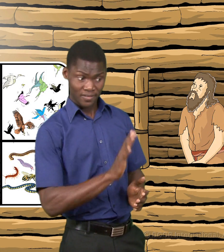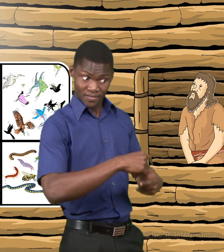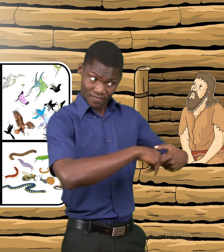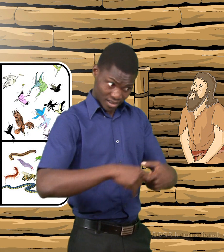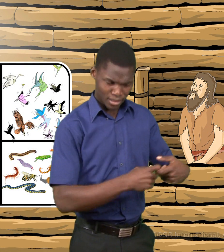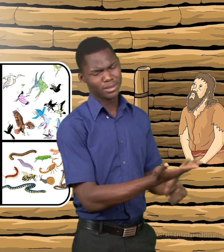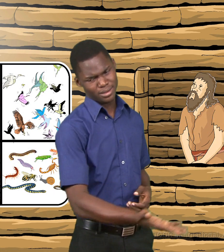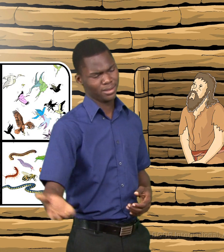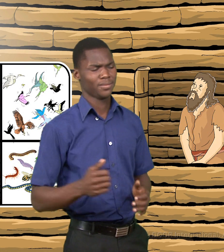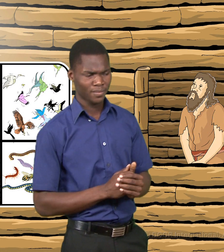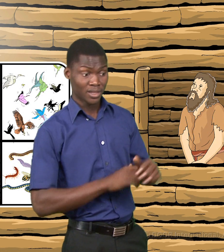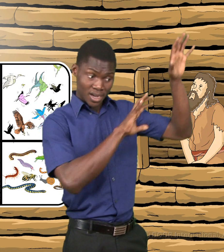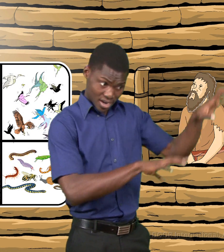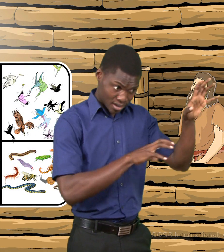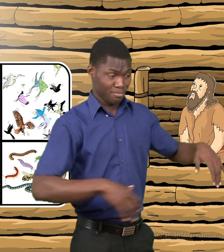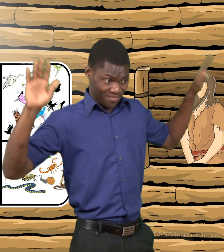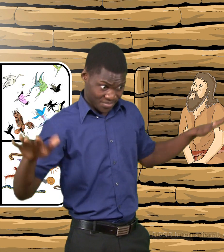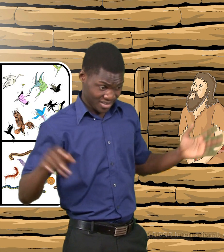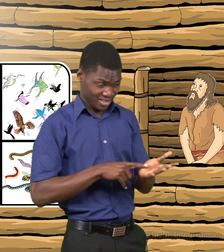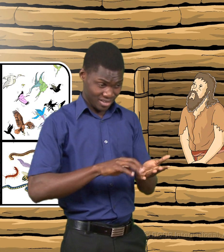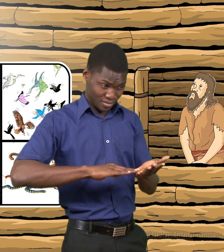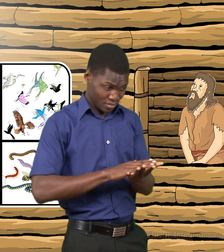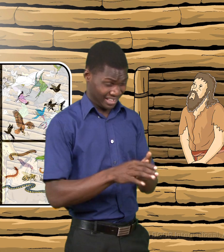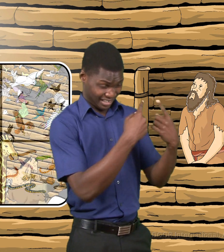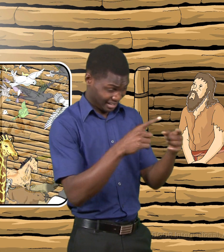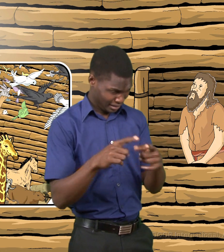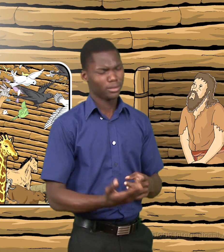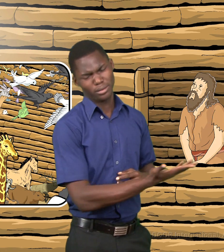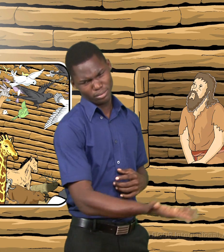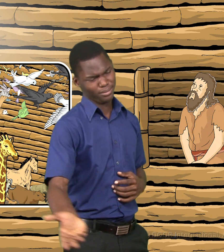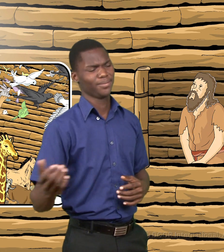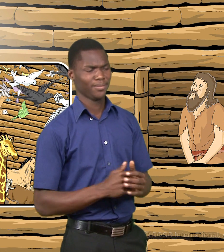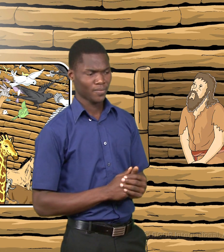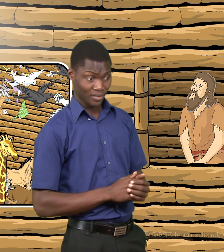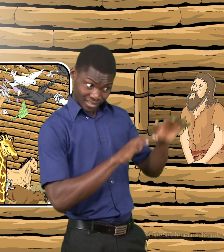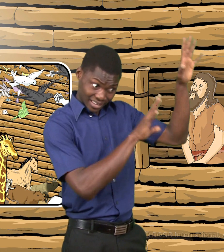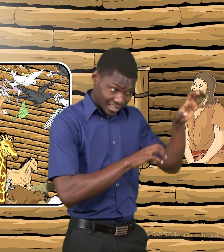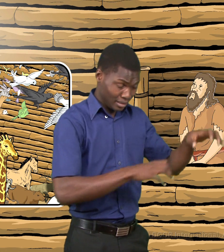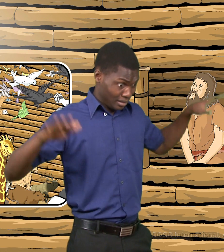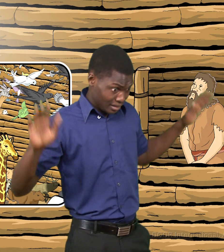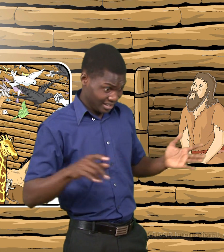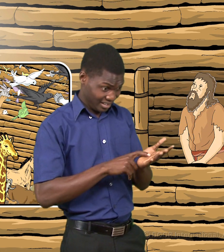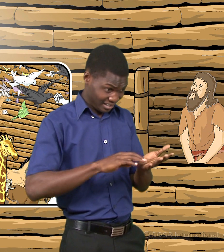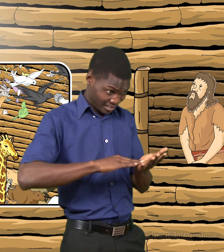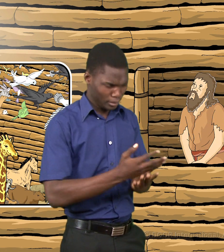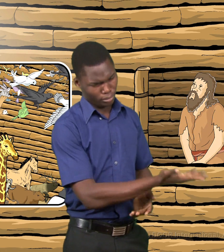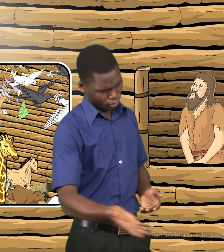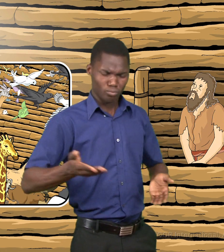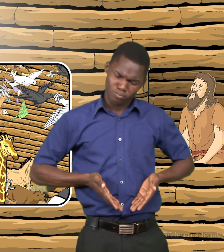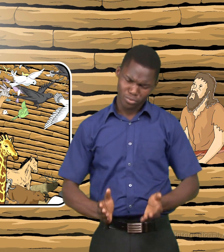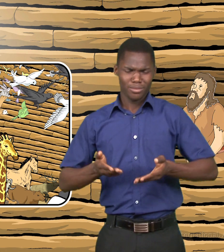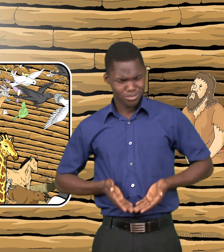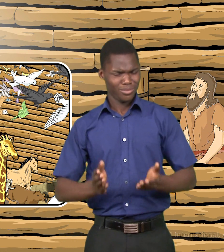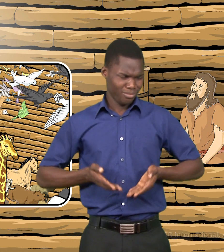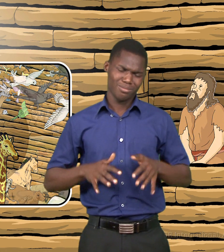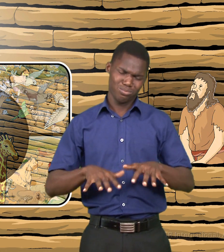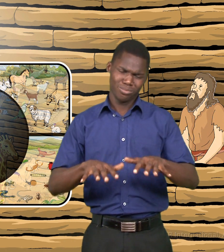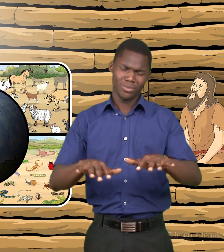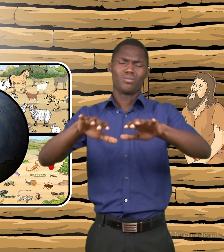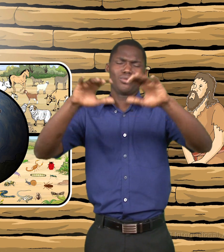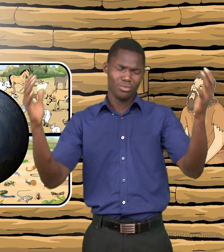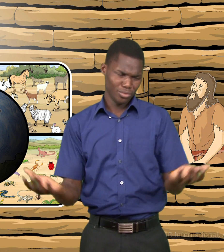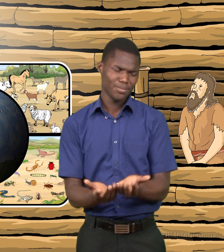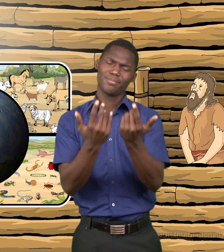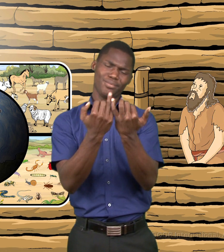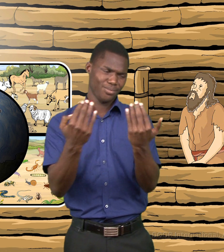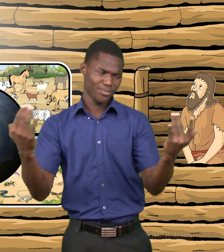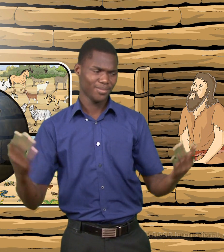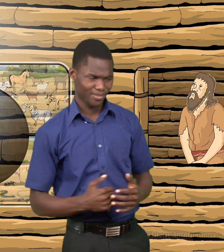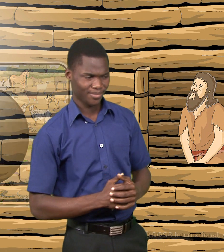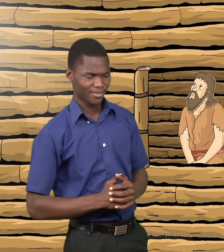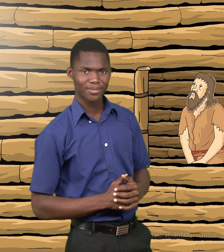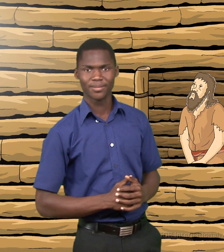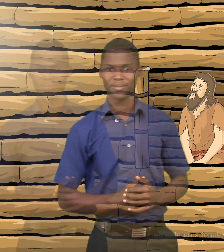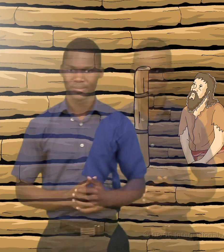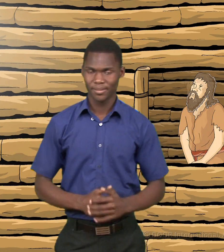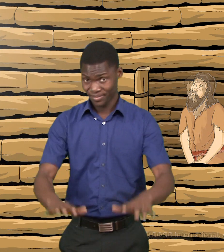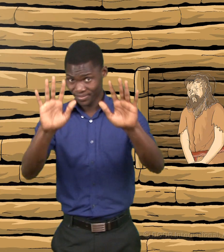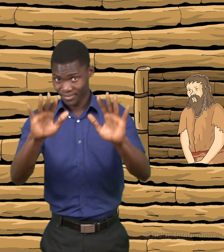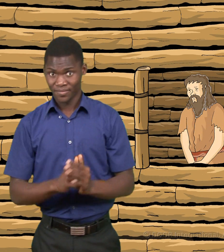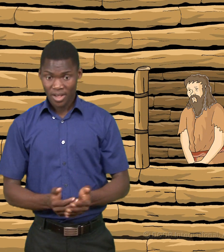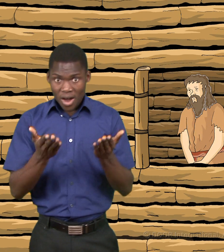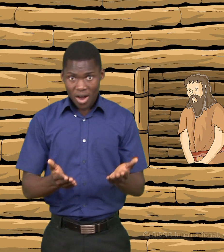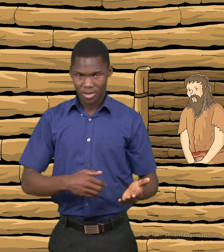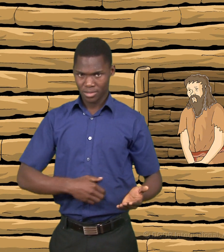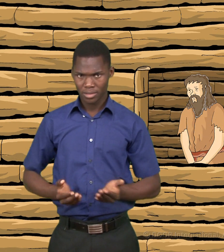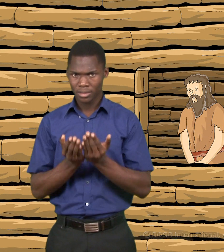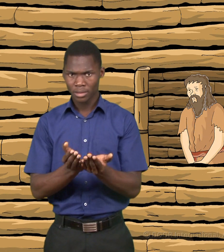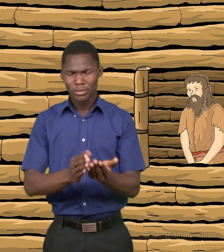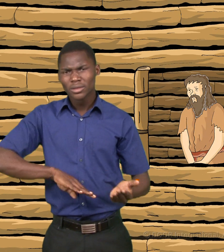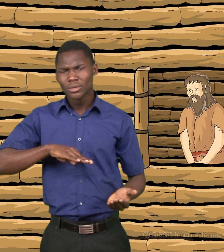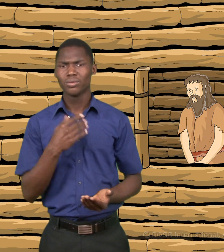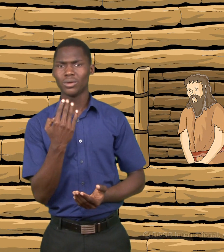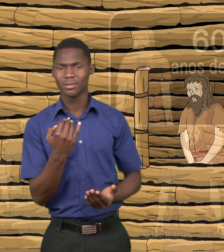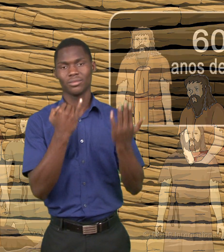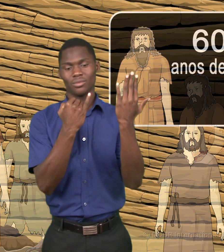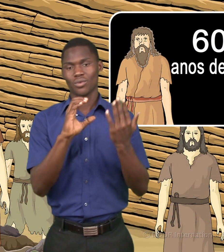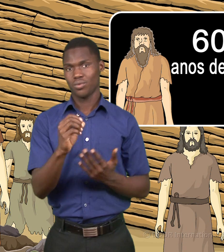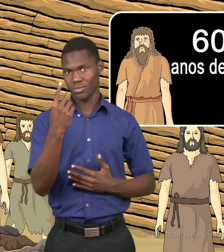Bring out all the living creatures that are with you—birds, livestock, and everything that crawls upon the ground—so that they can spread out over the earth and be fruitful and multiply upon it.”